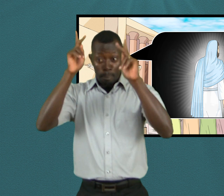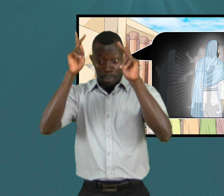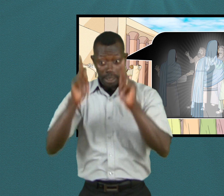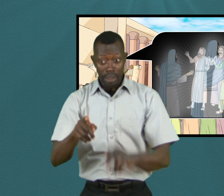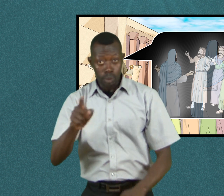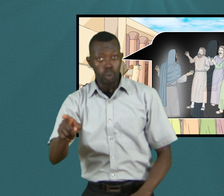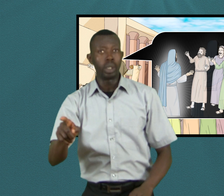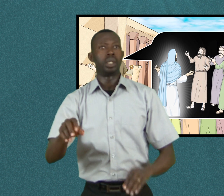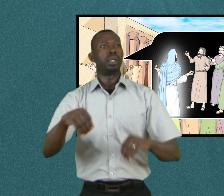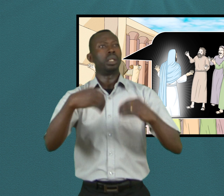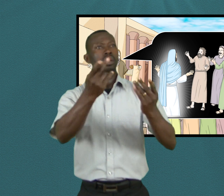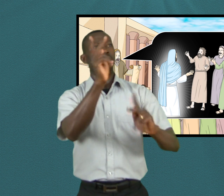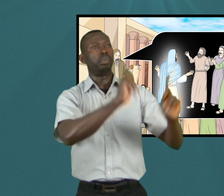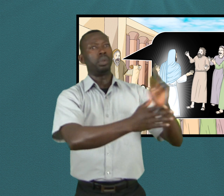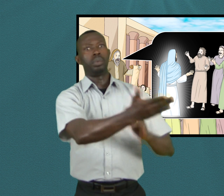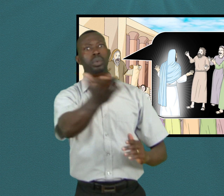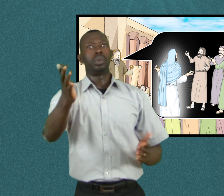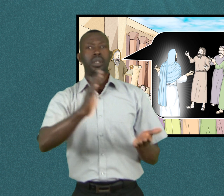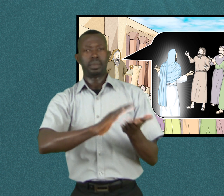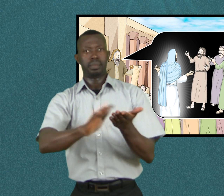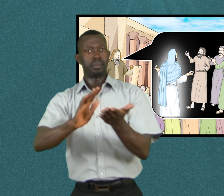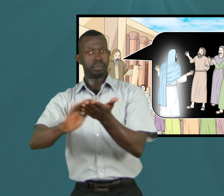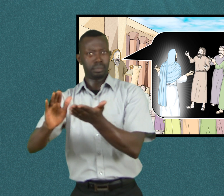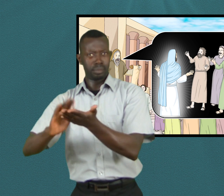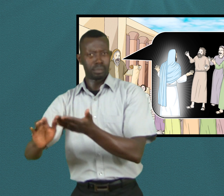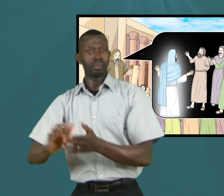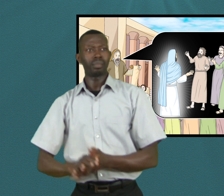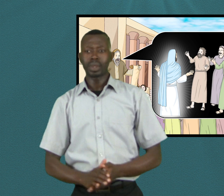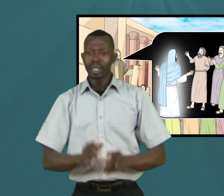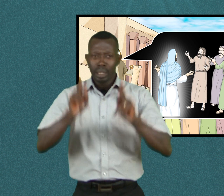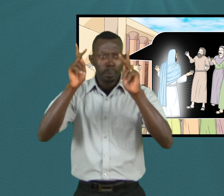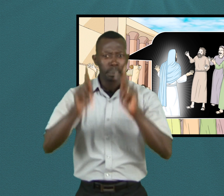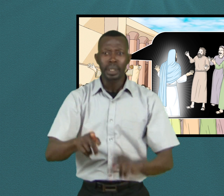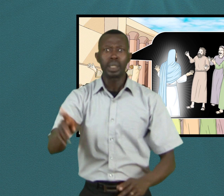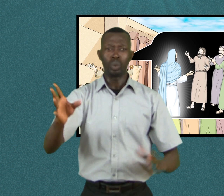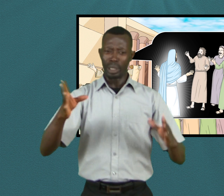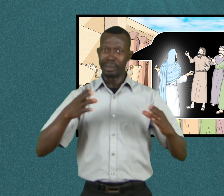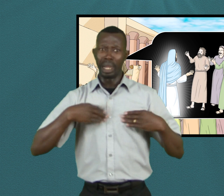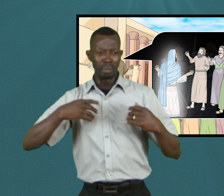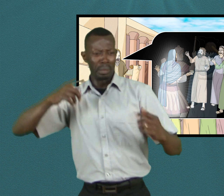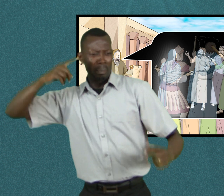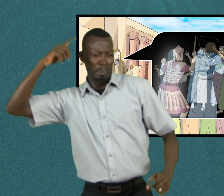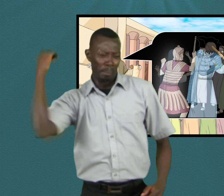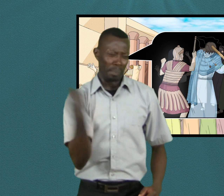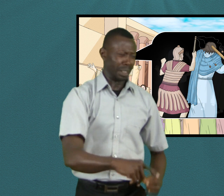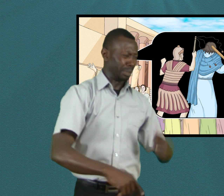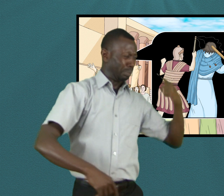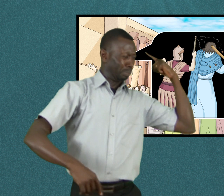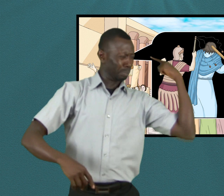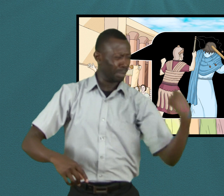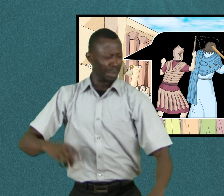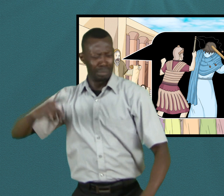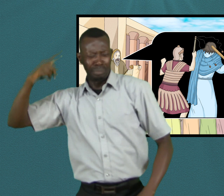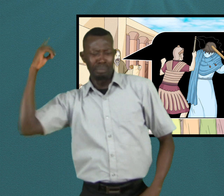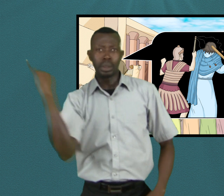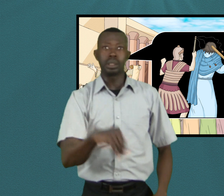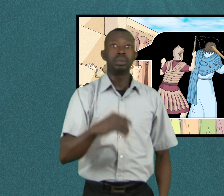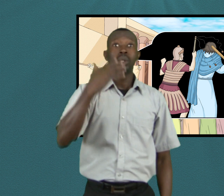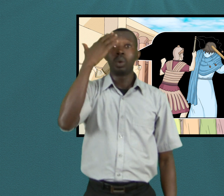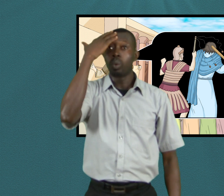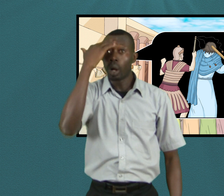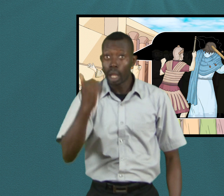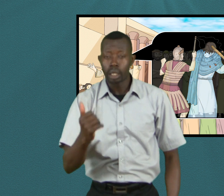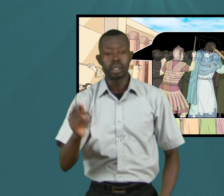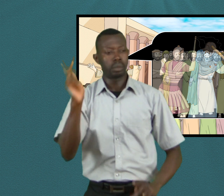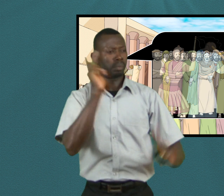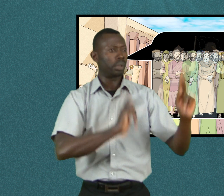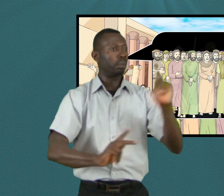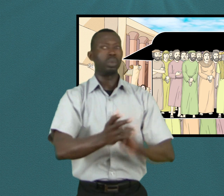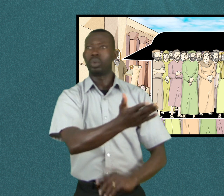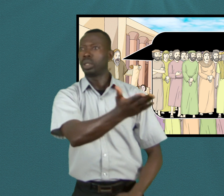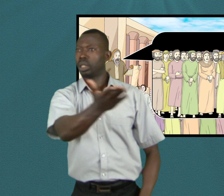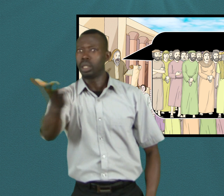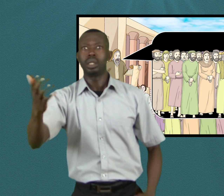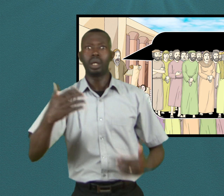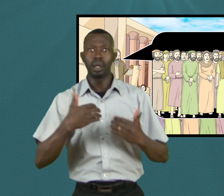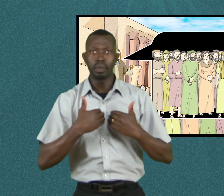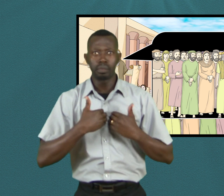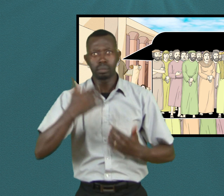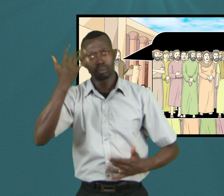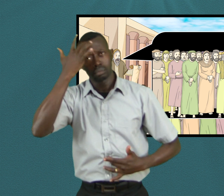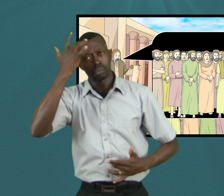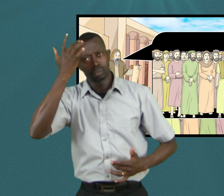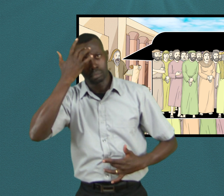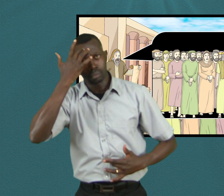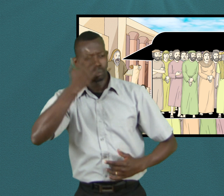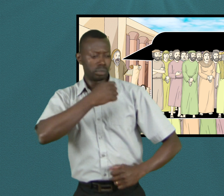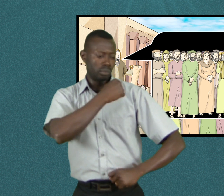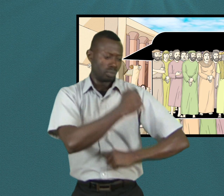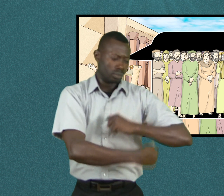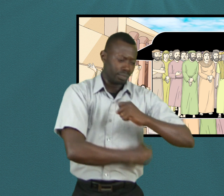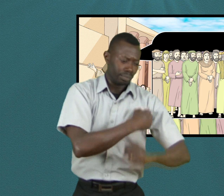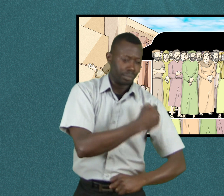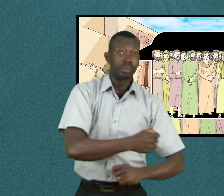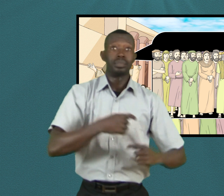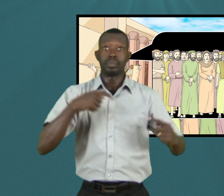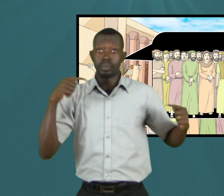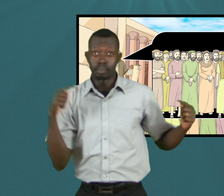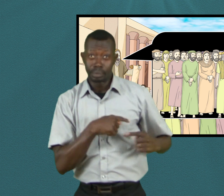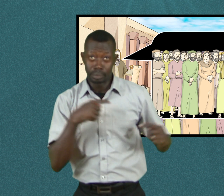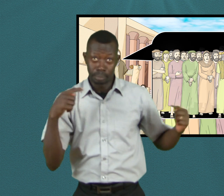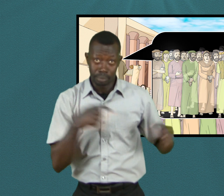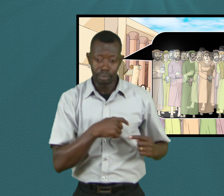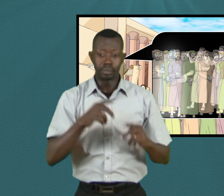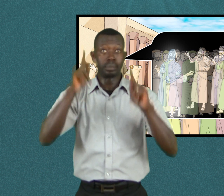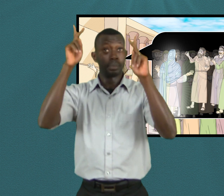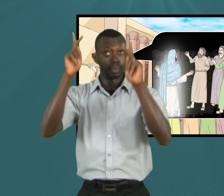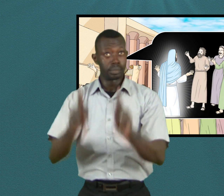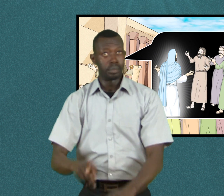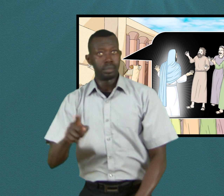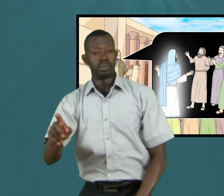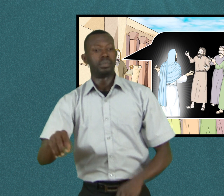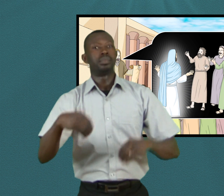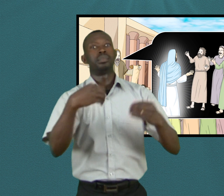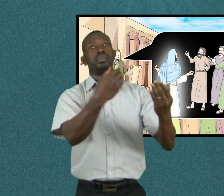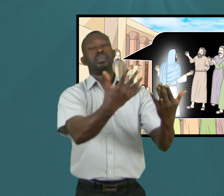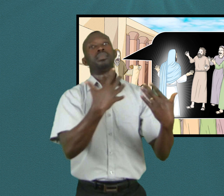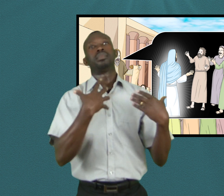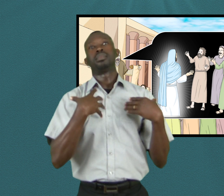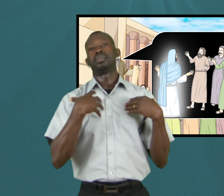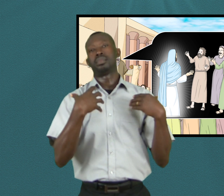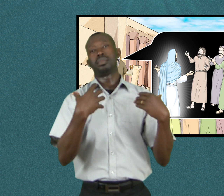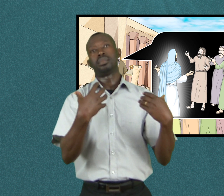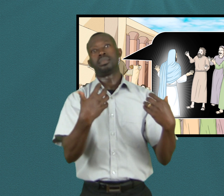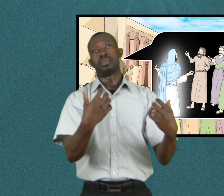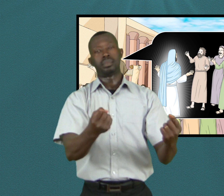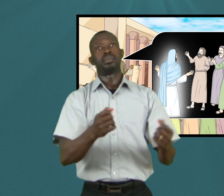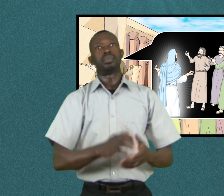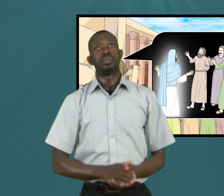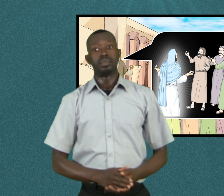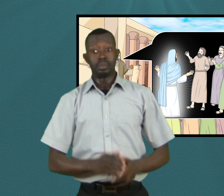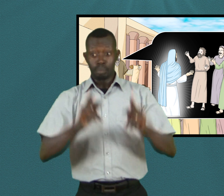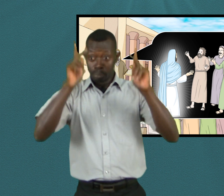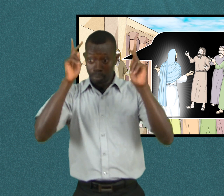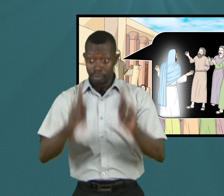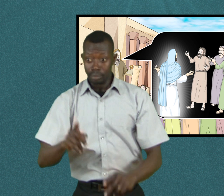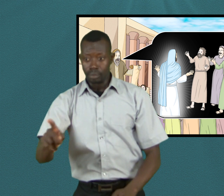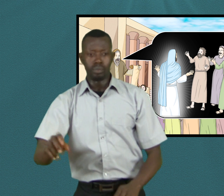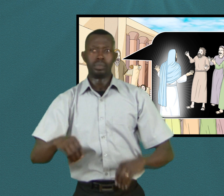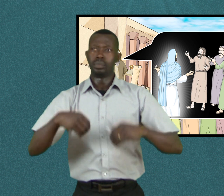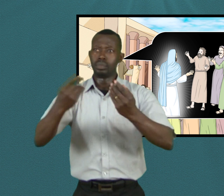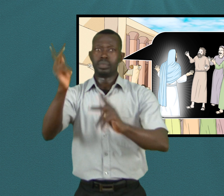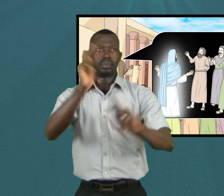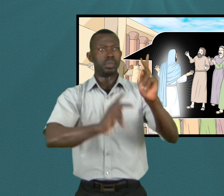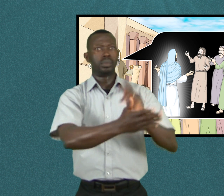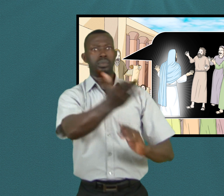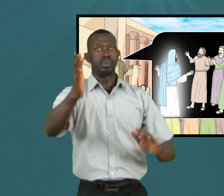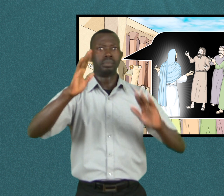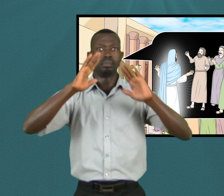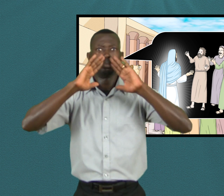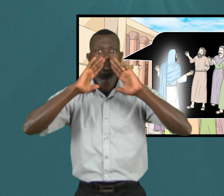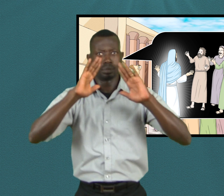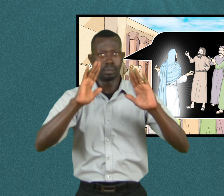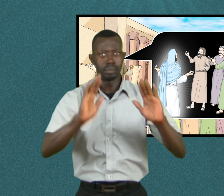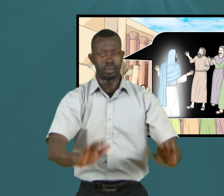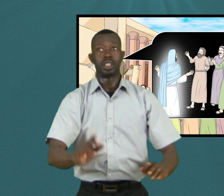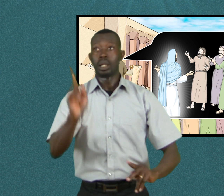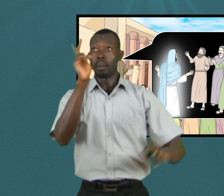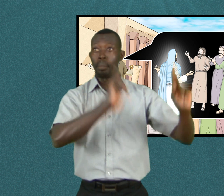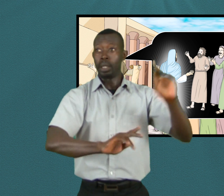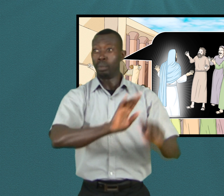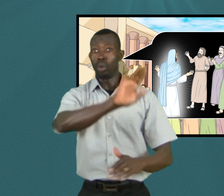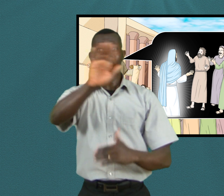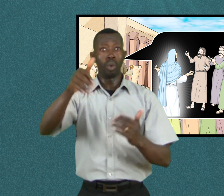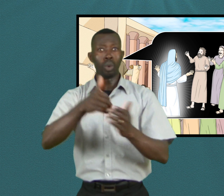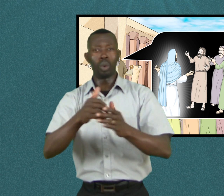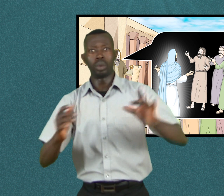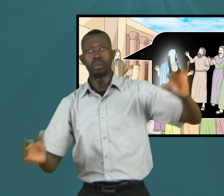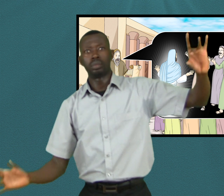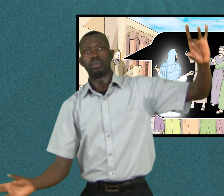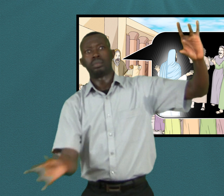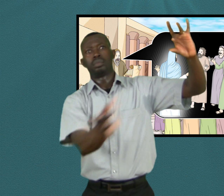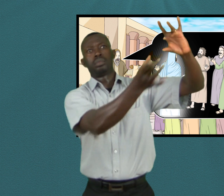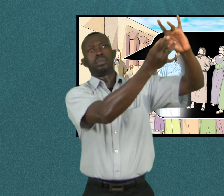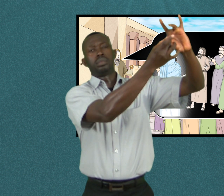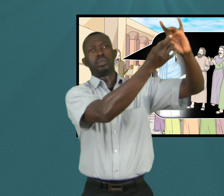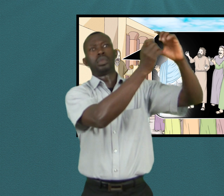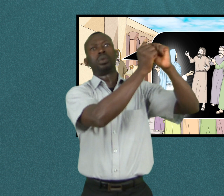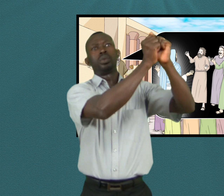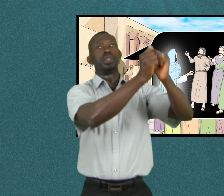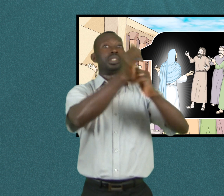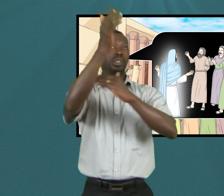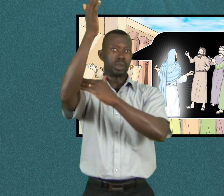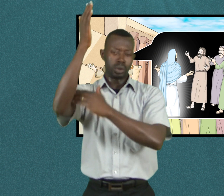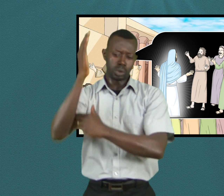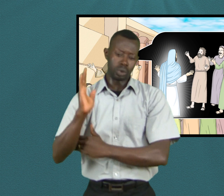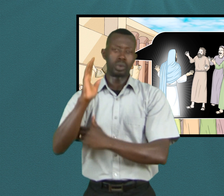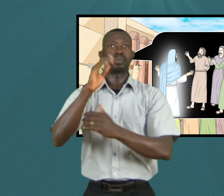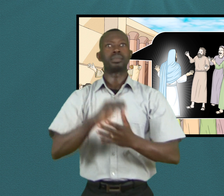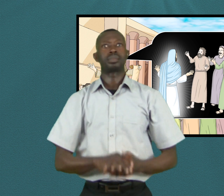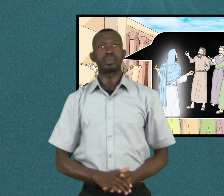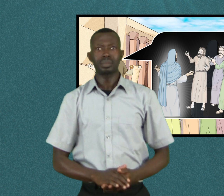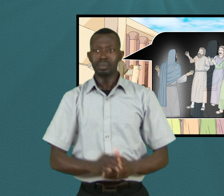Therefore I will allot Him a portion with the great, and He will divide the spoils with the strong, because He has poured out His life unto death, and He was numbered with the transgressors. Yet He bore the sin of many and made intercession for the transgressors.